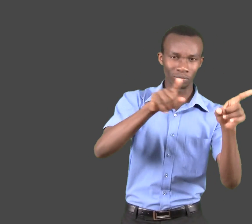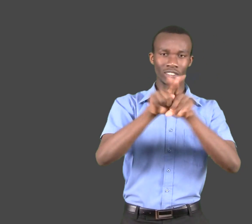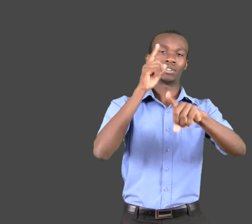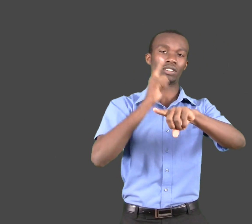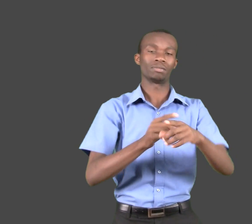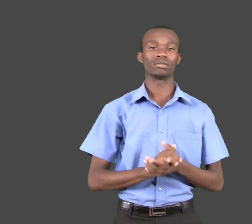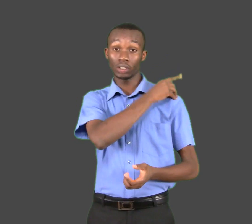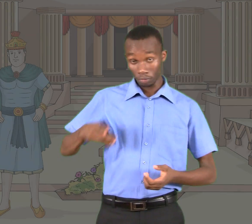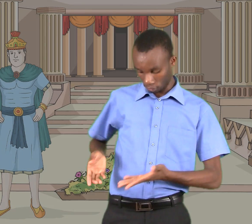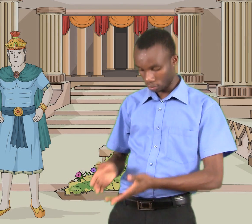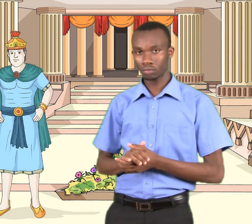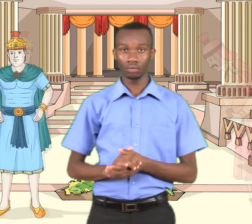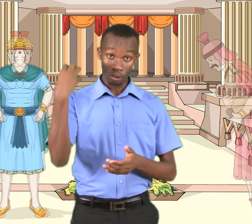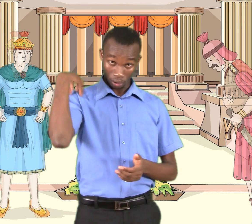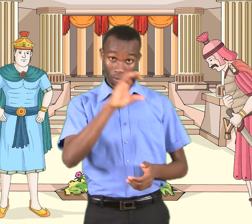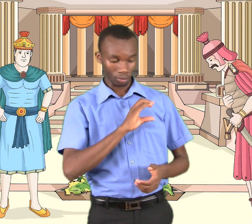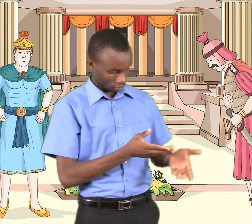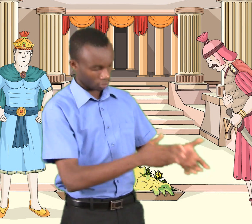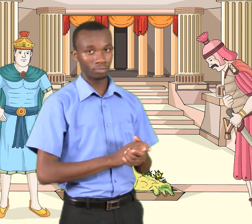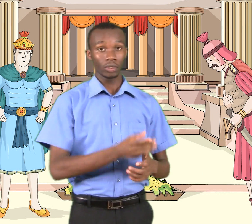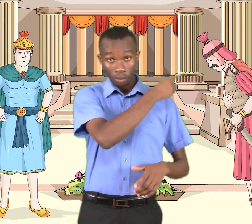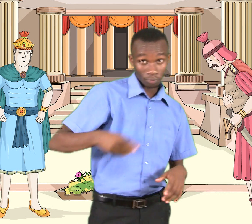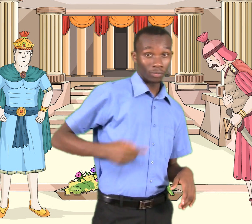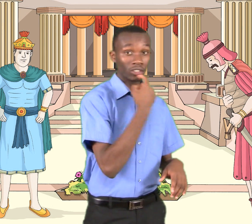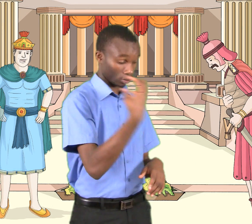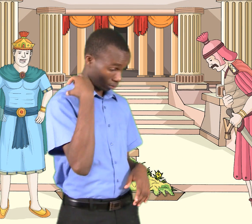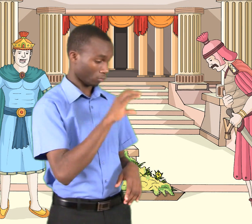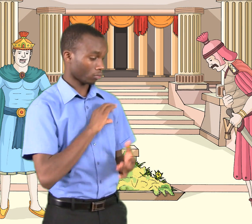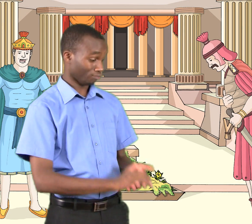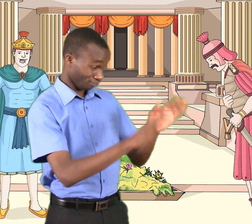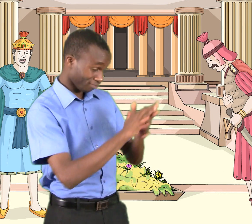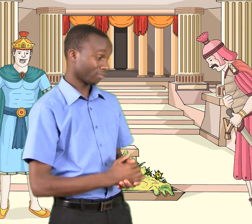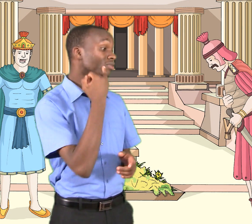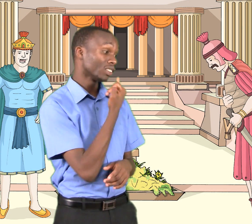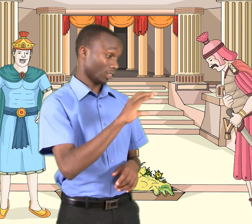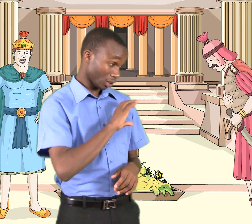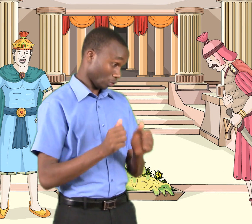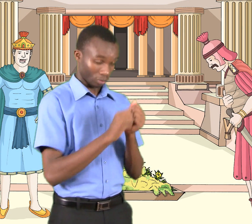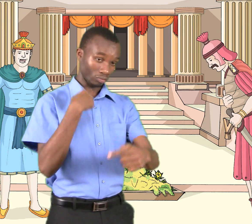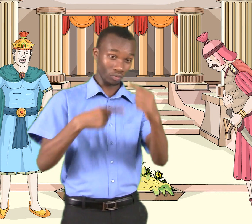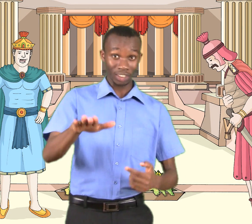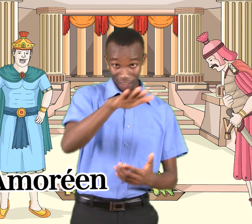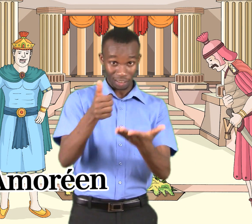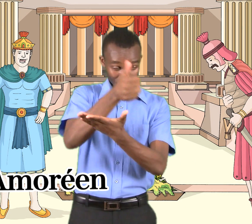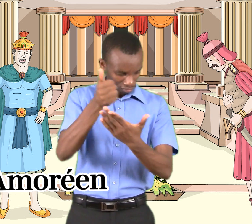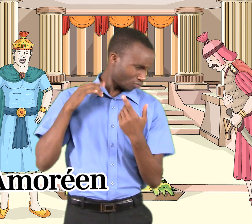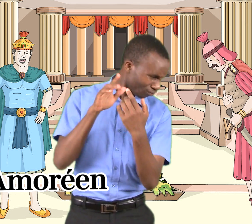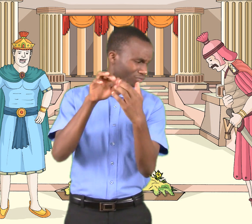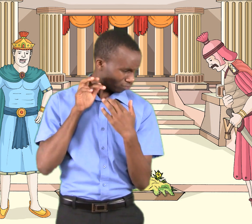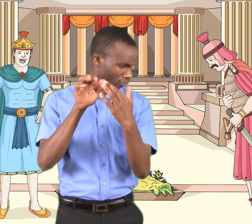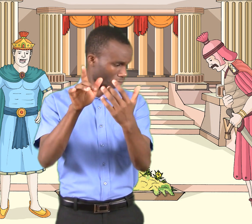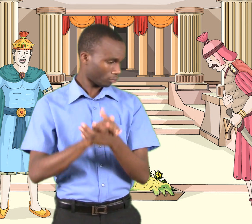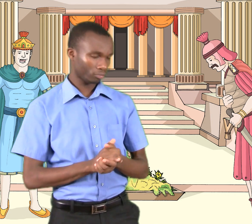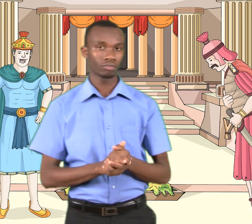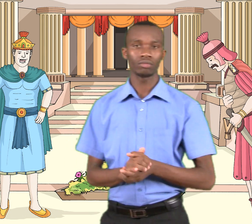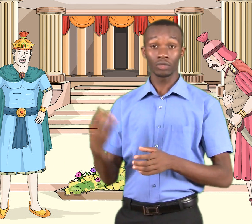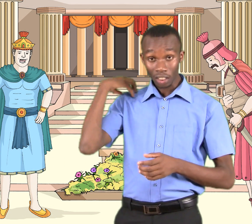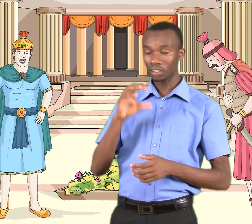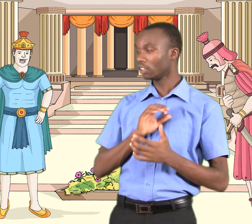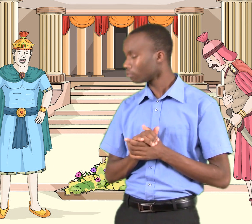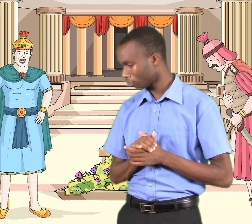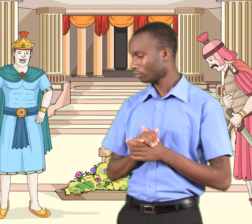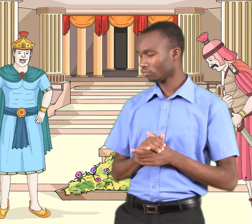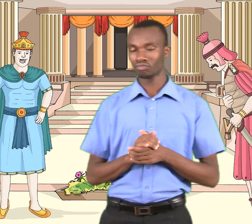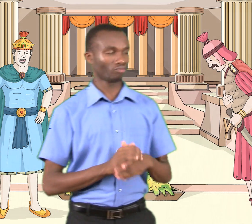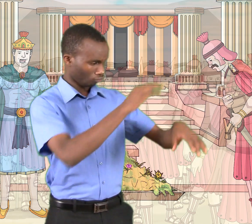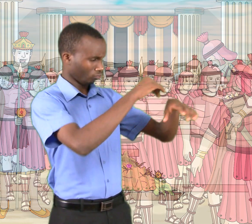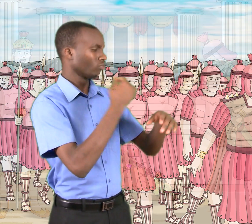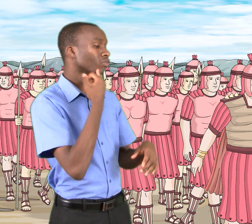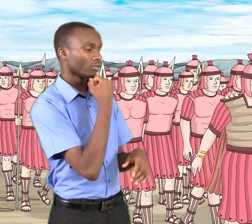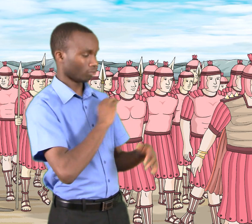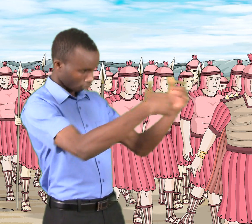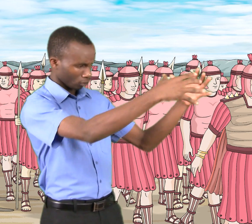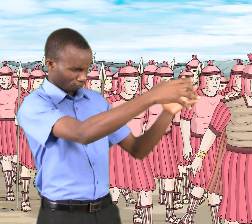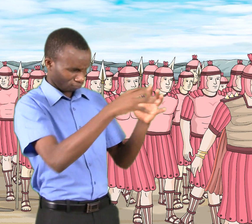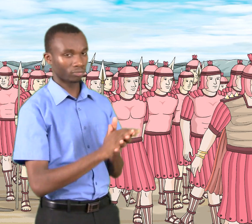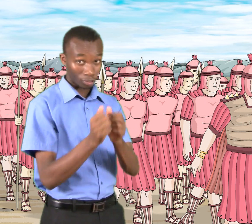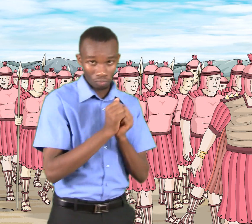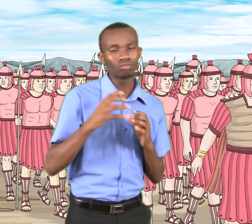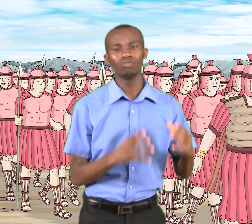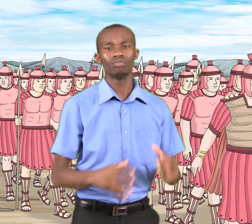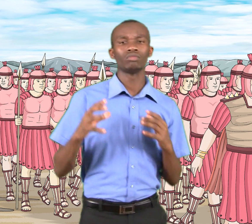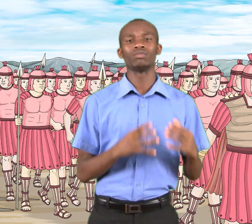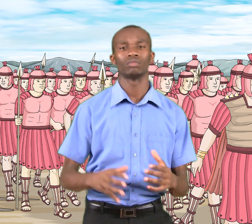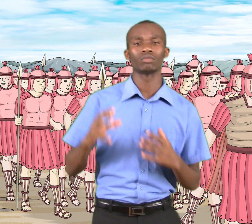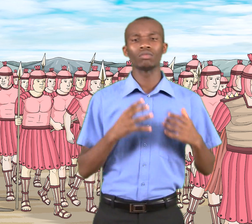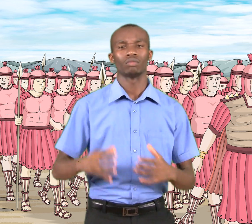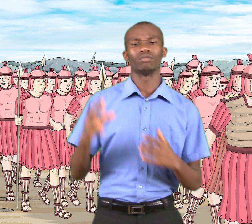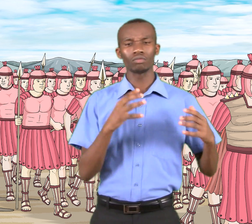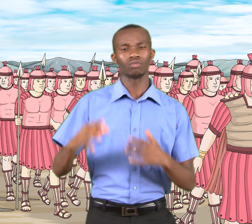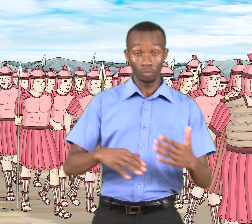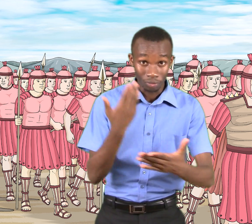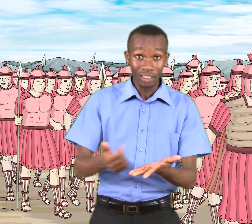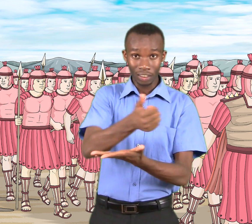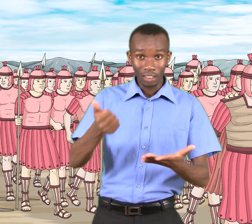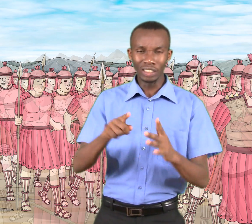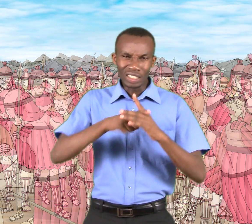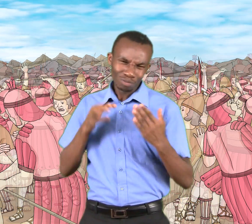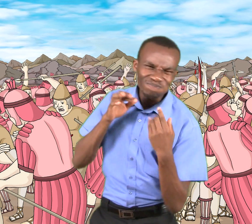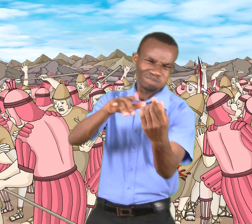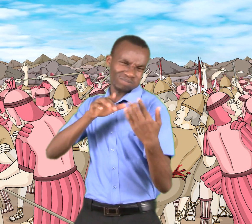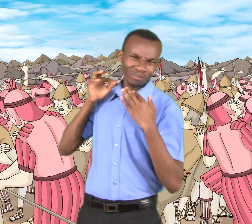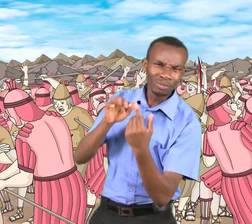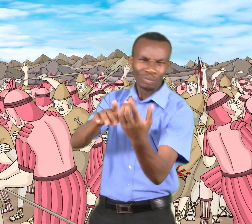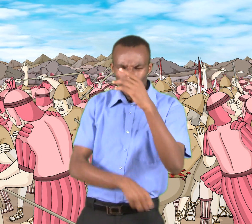In the spring, at the time when kings march out to war, David sent out Joab and his servants with the whole army of Israel.